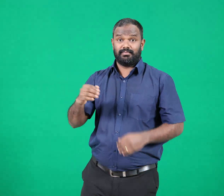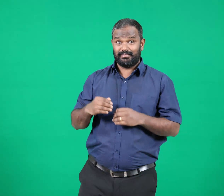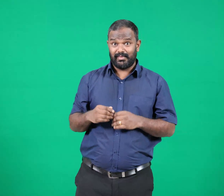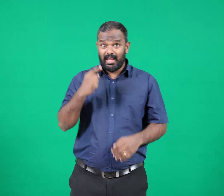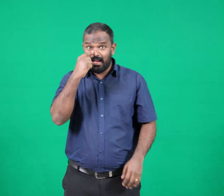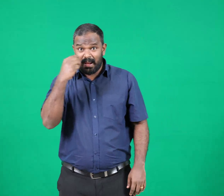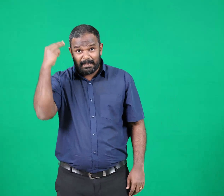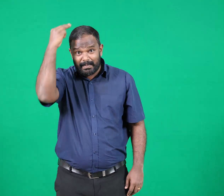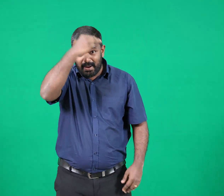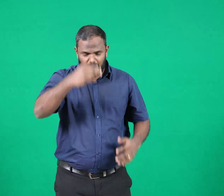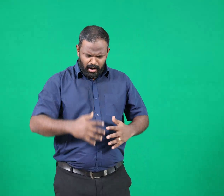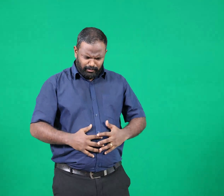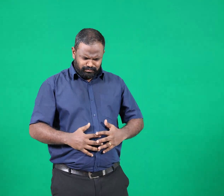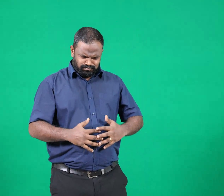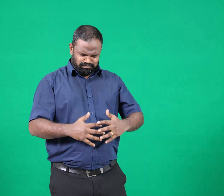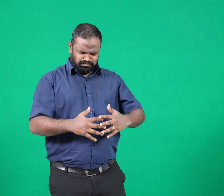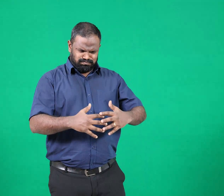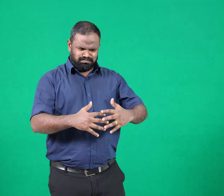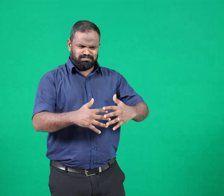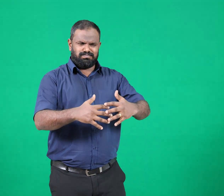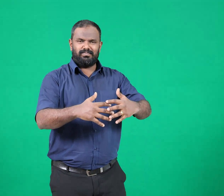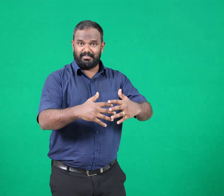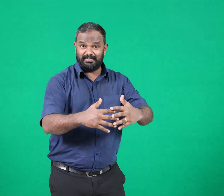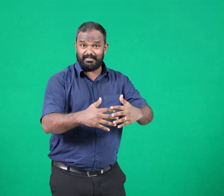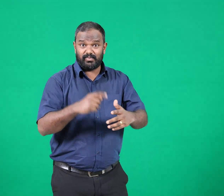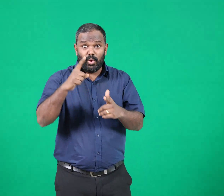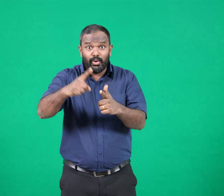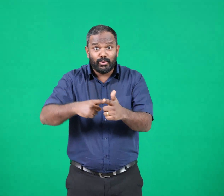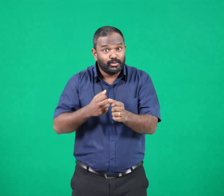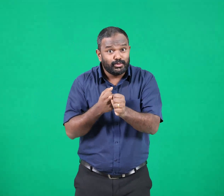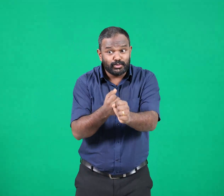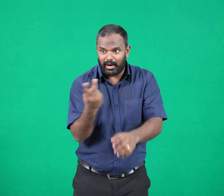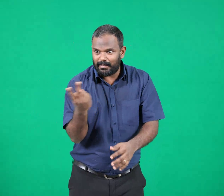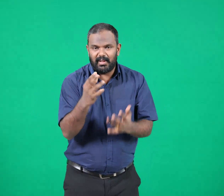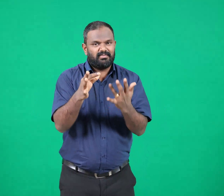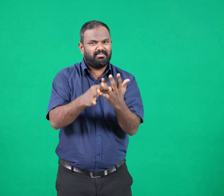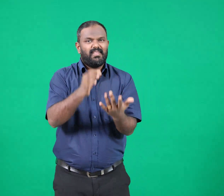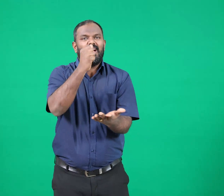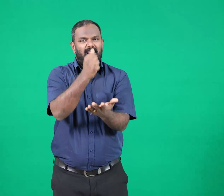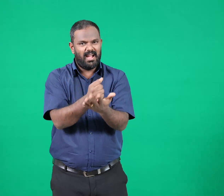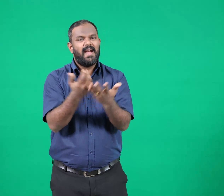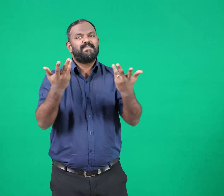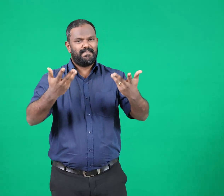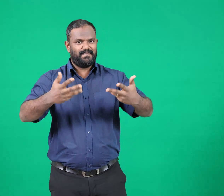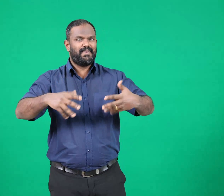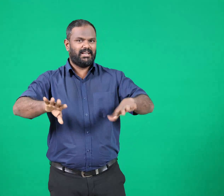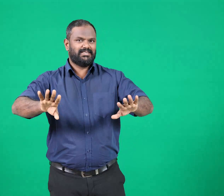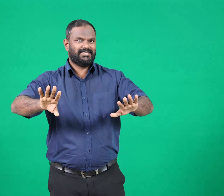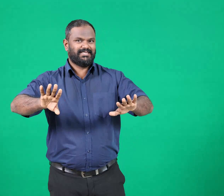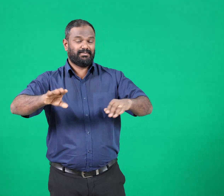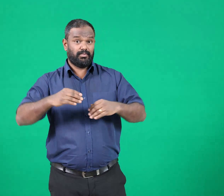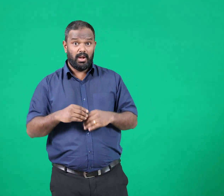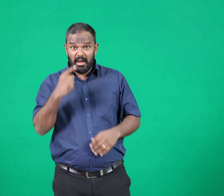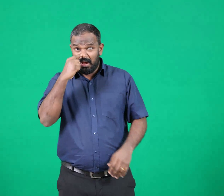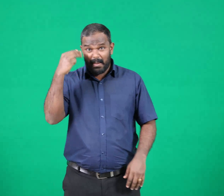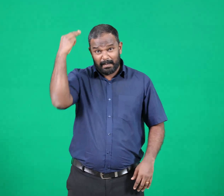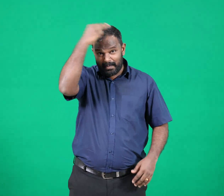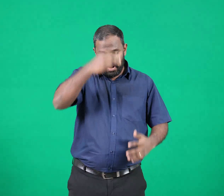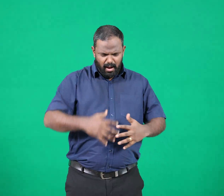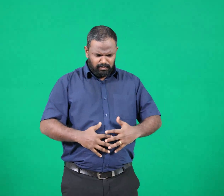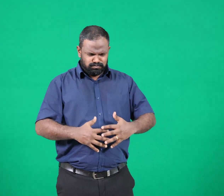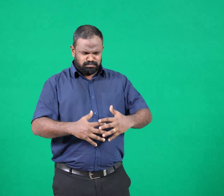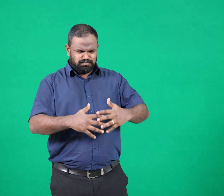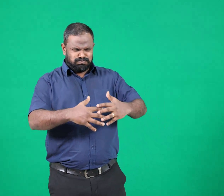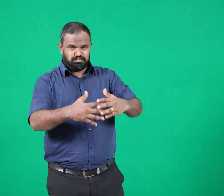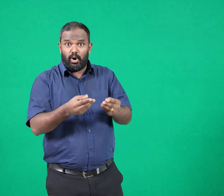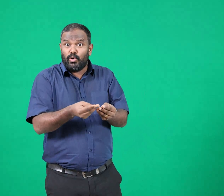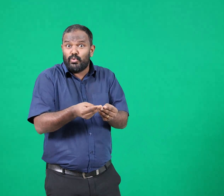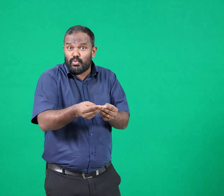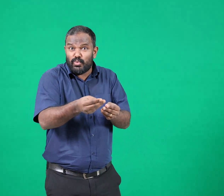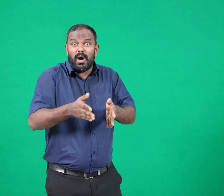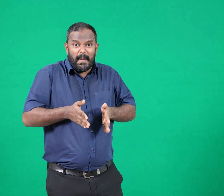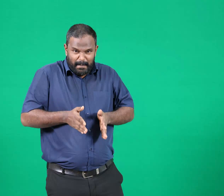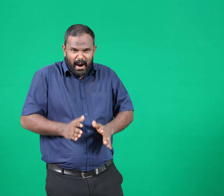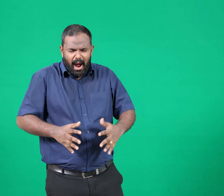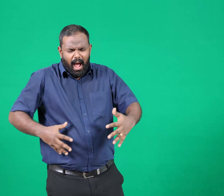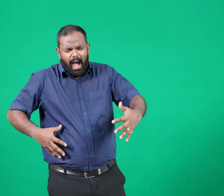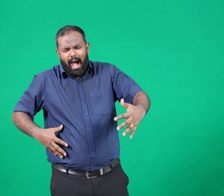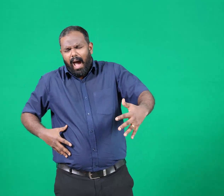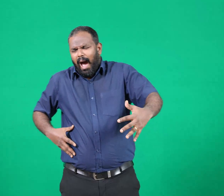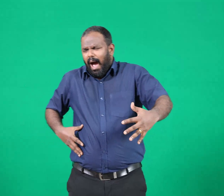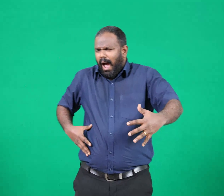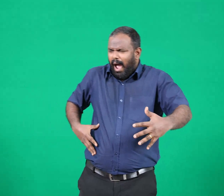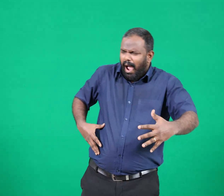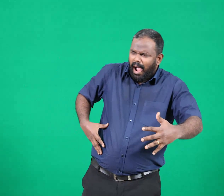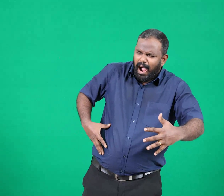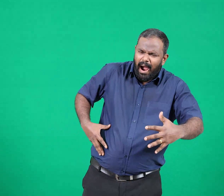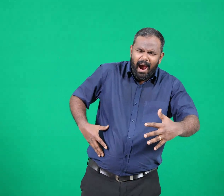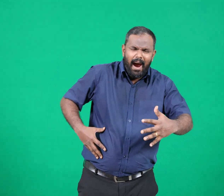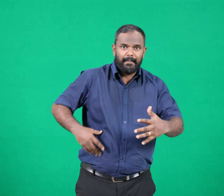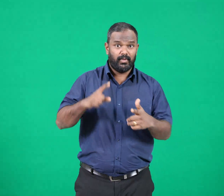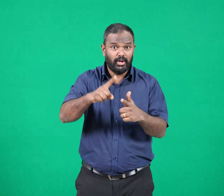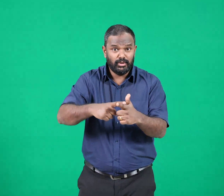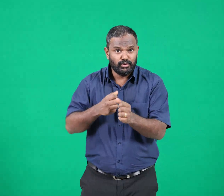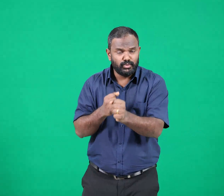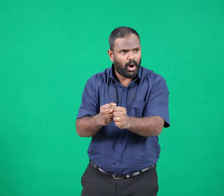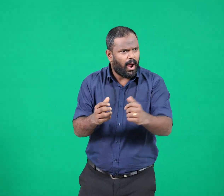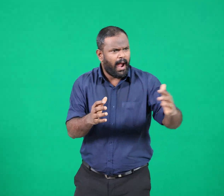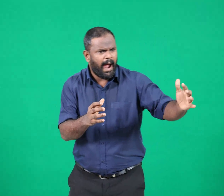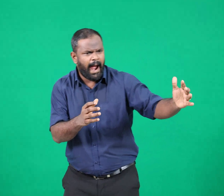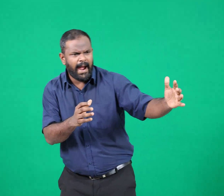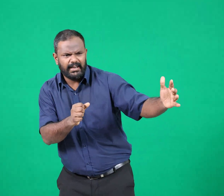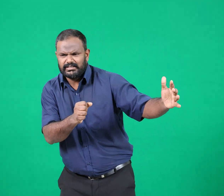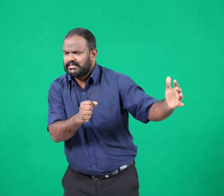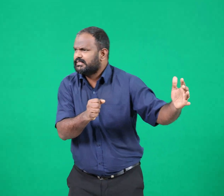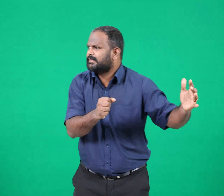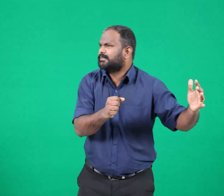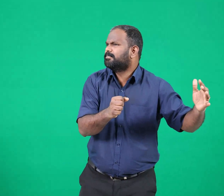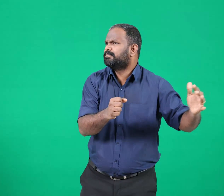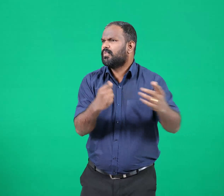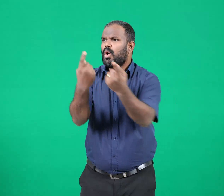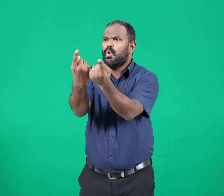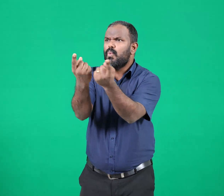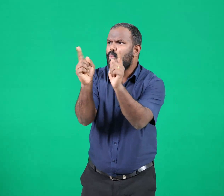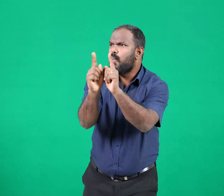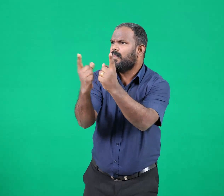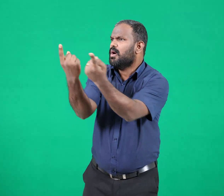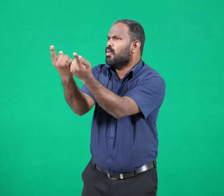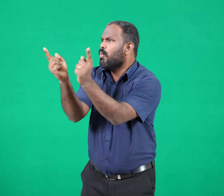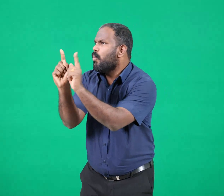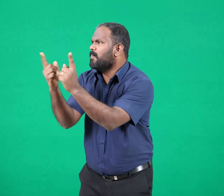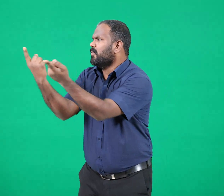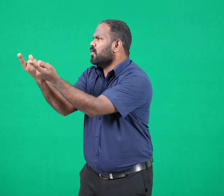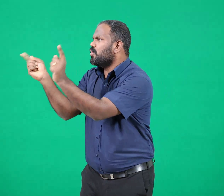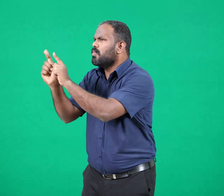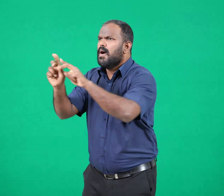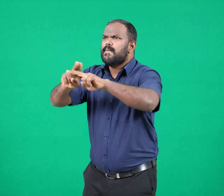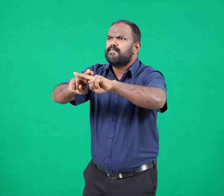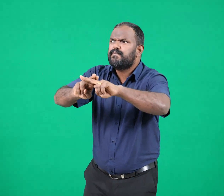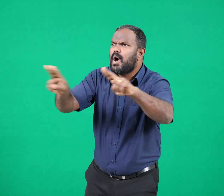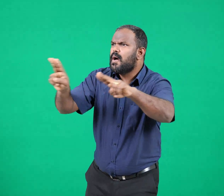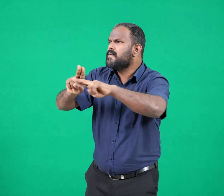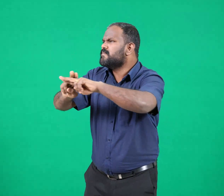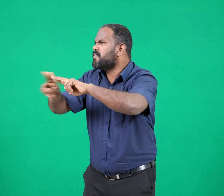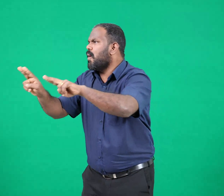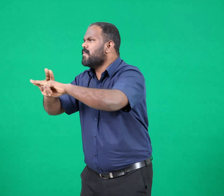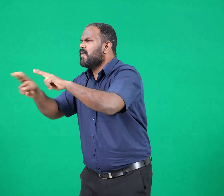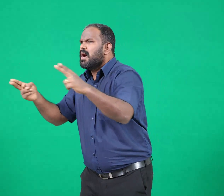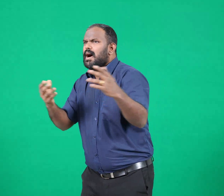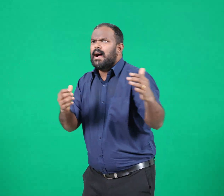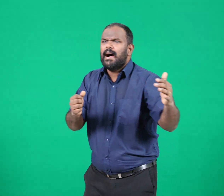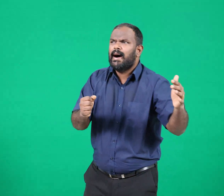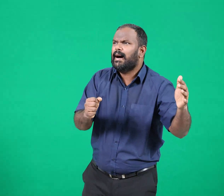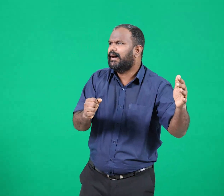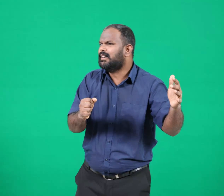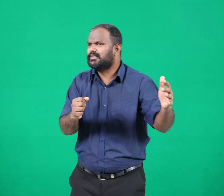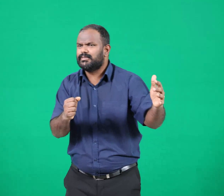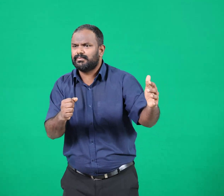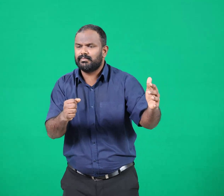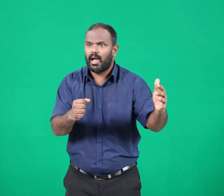While they were there, the time came for her Child to be born.